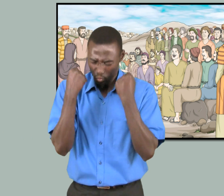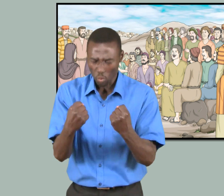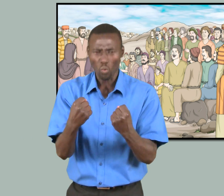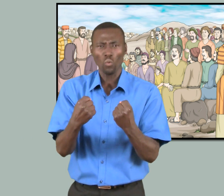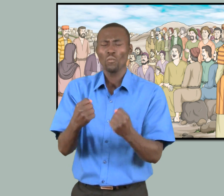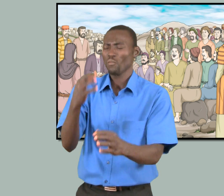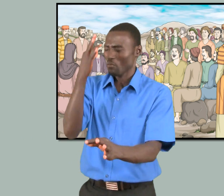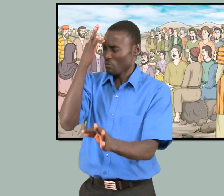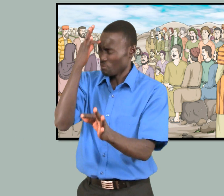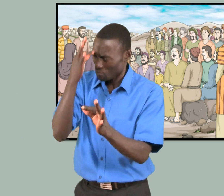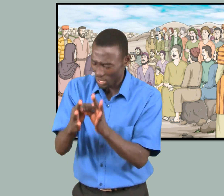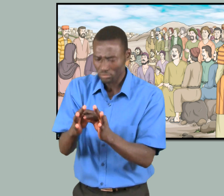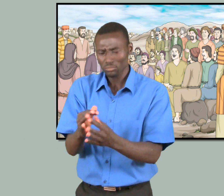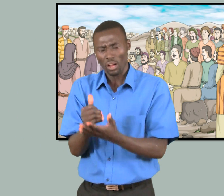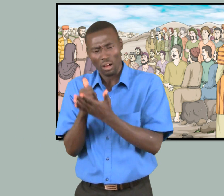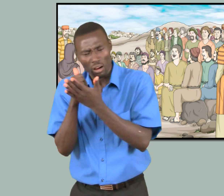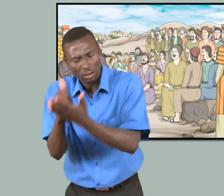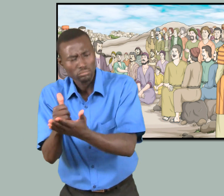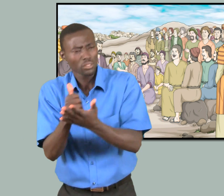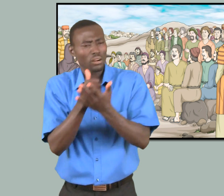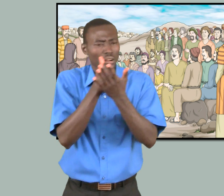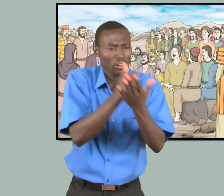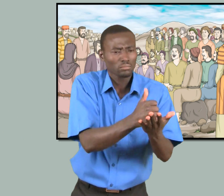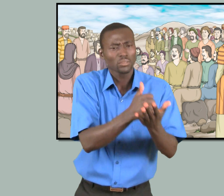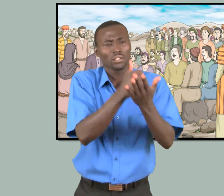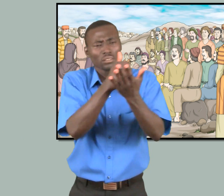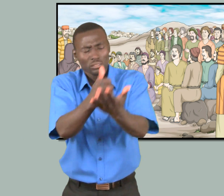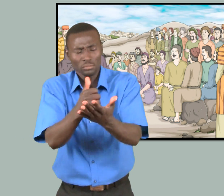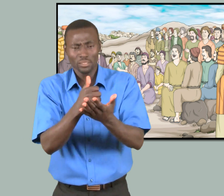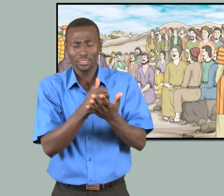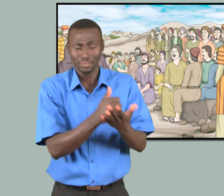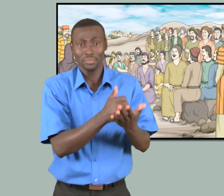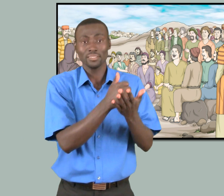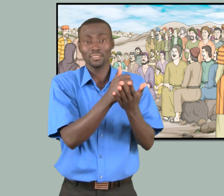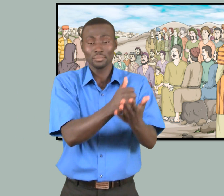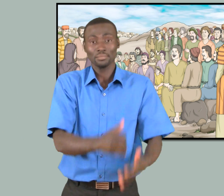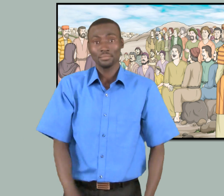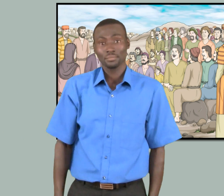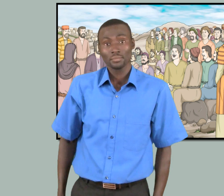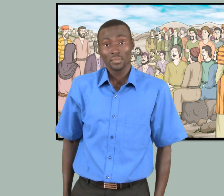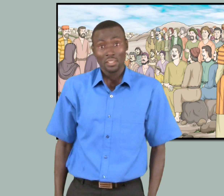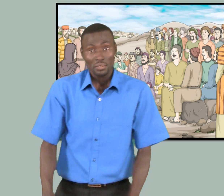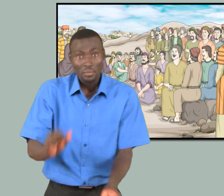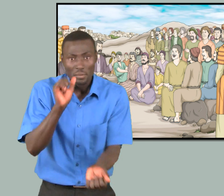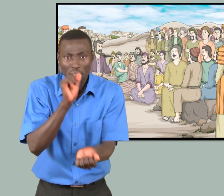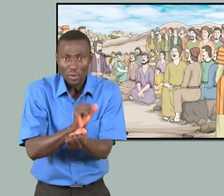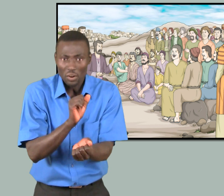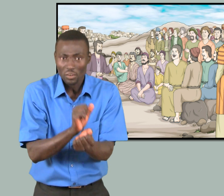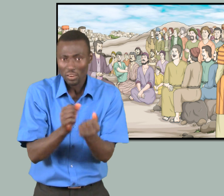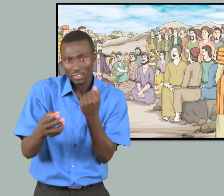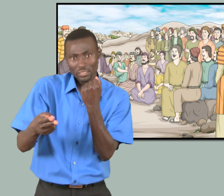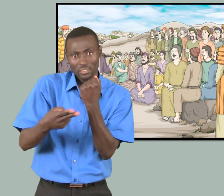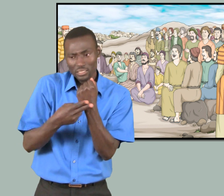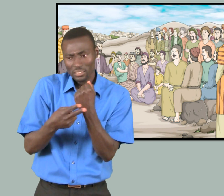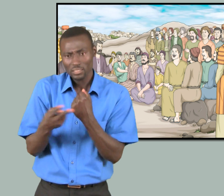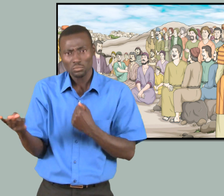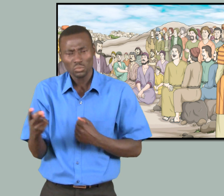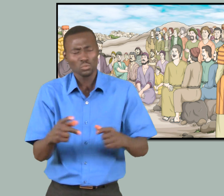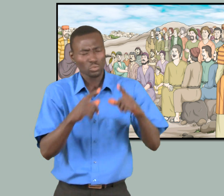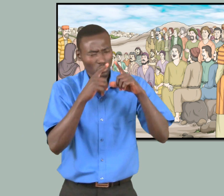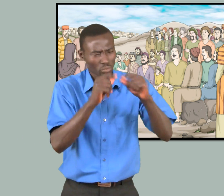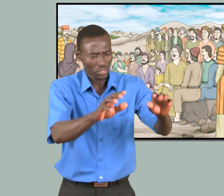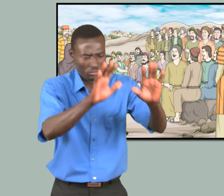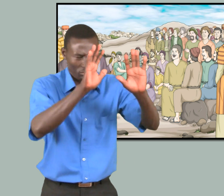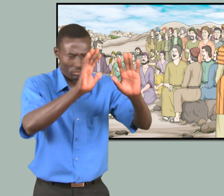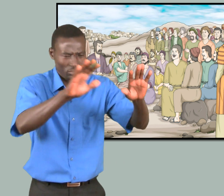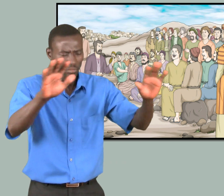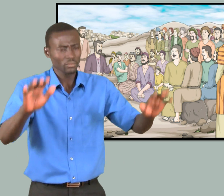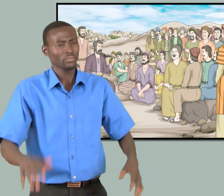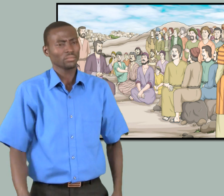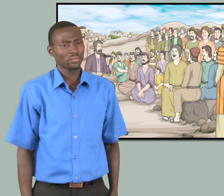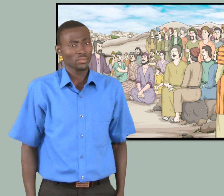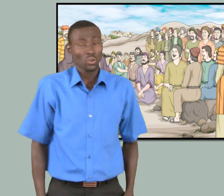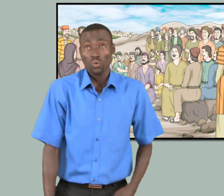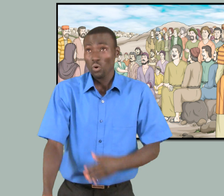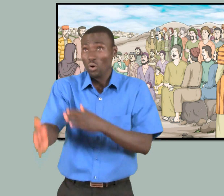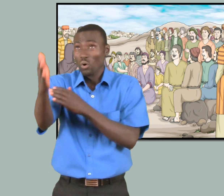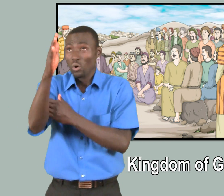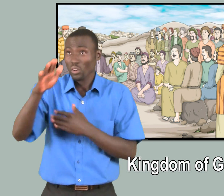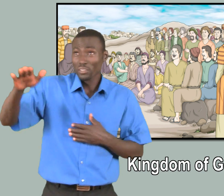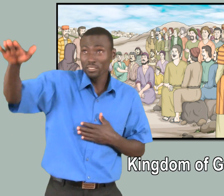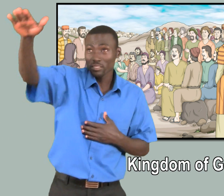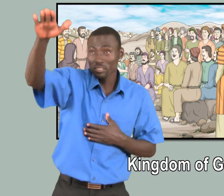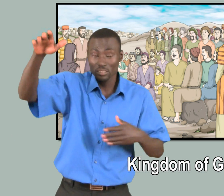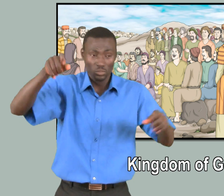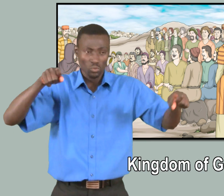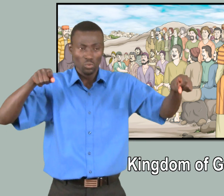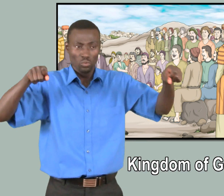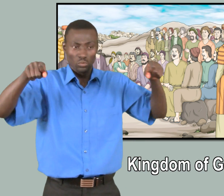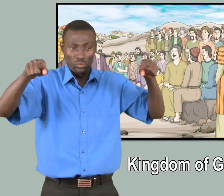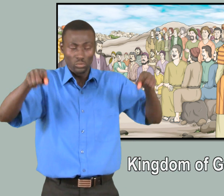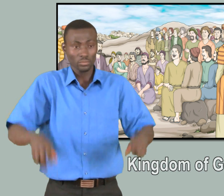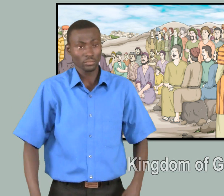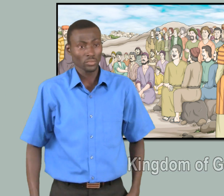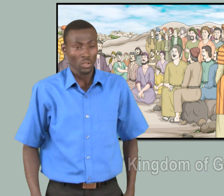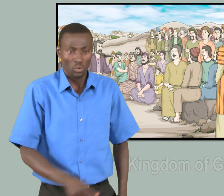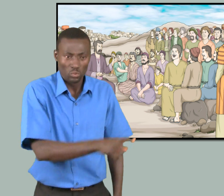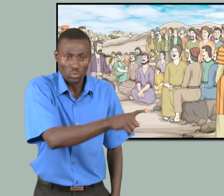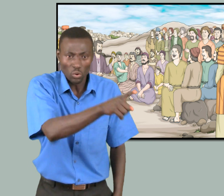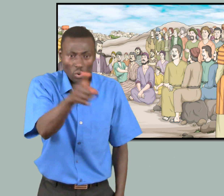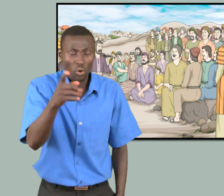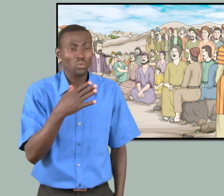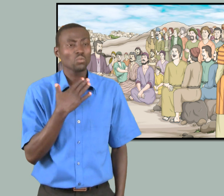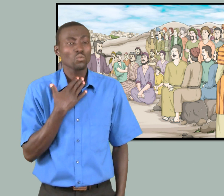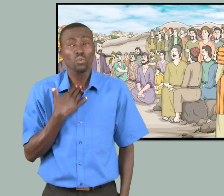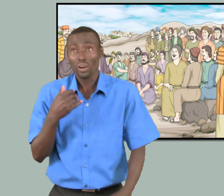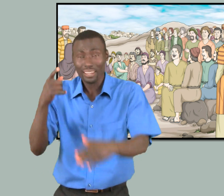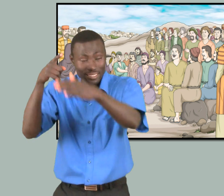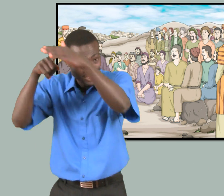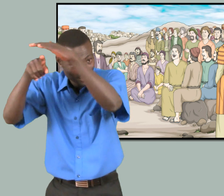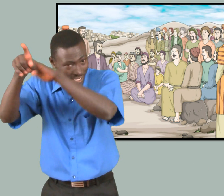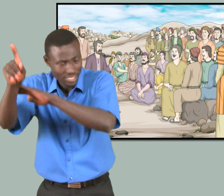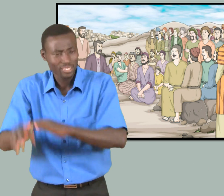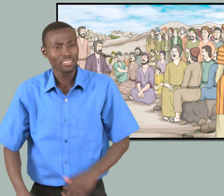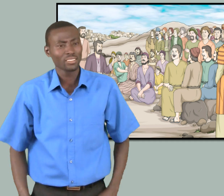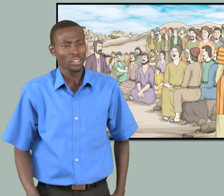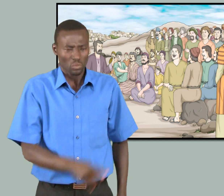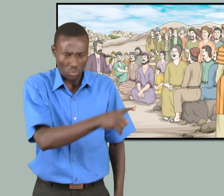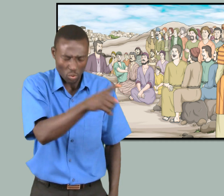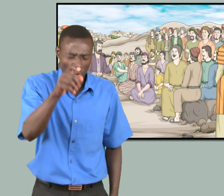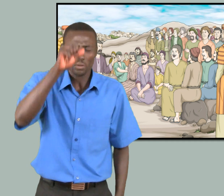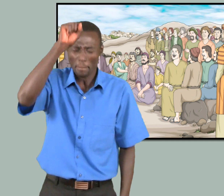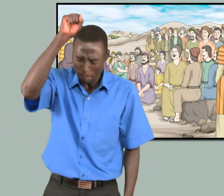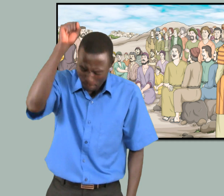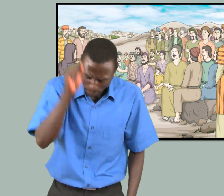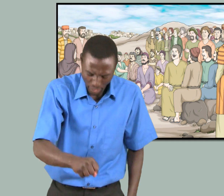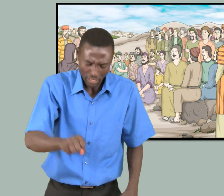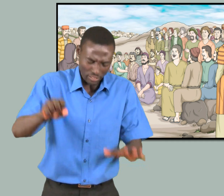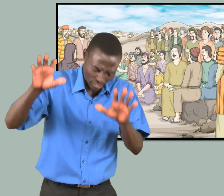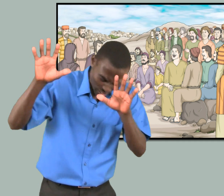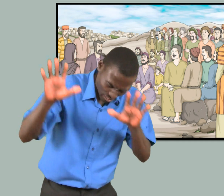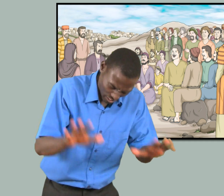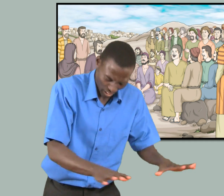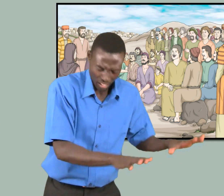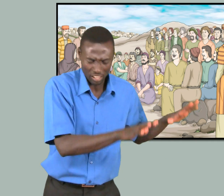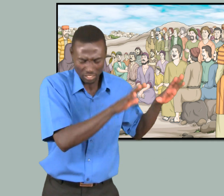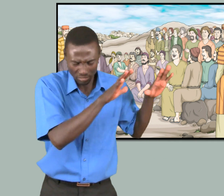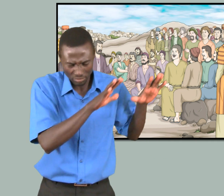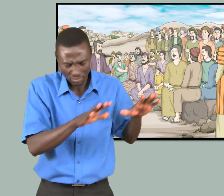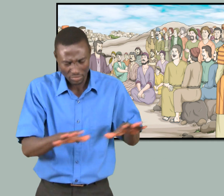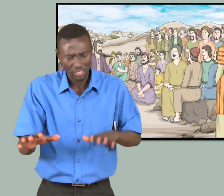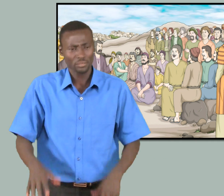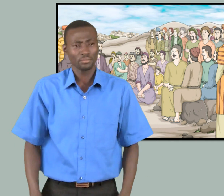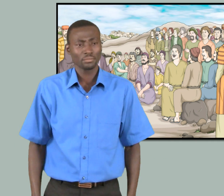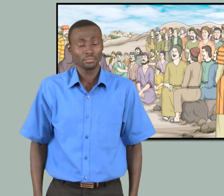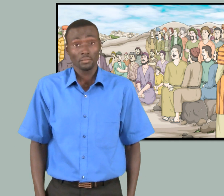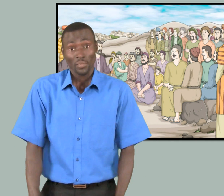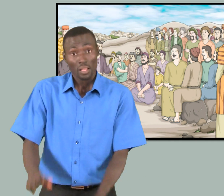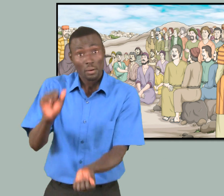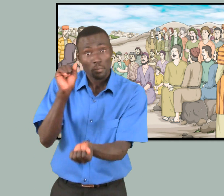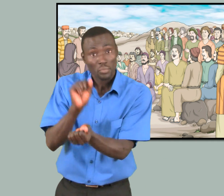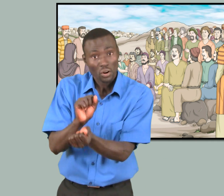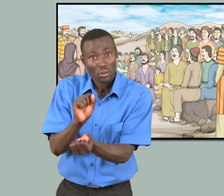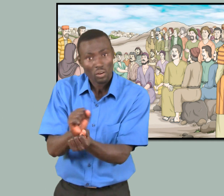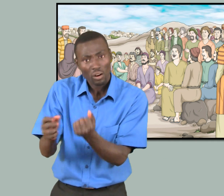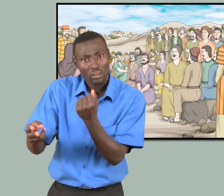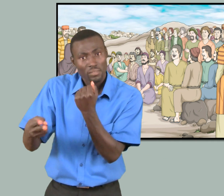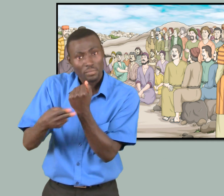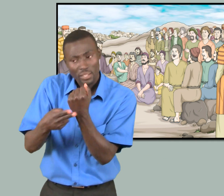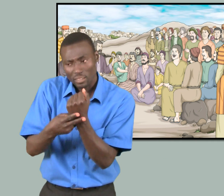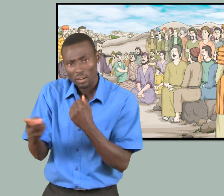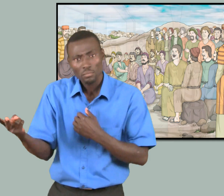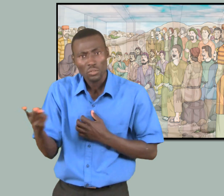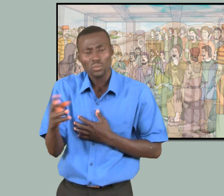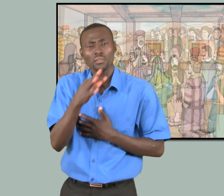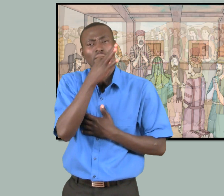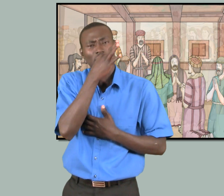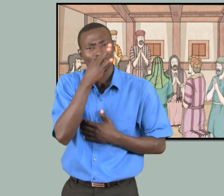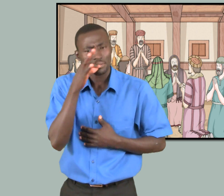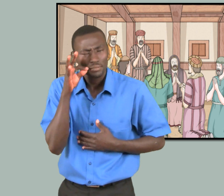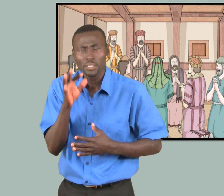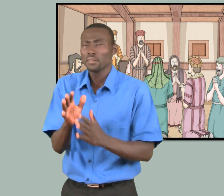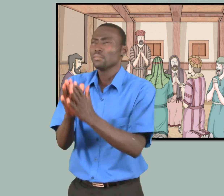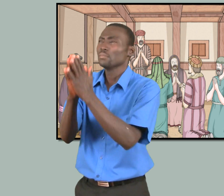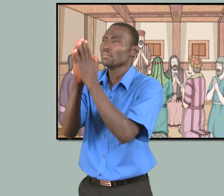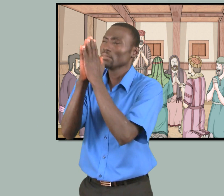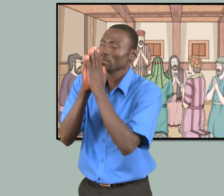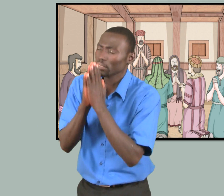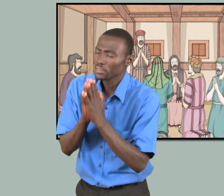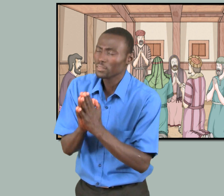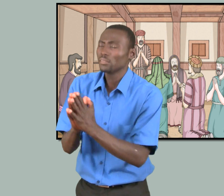“We must endure many hardships to enter the kingdom of God,” they said.